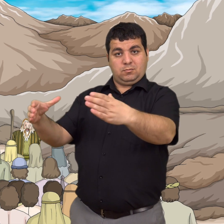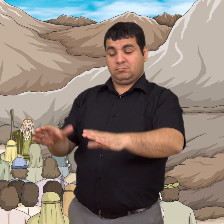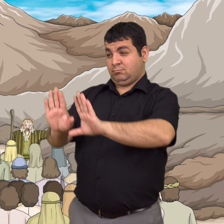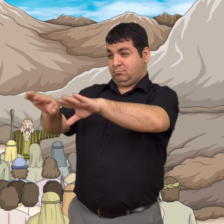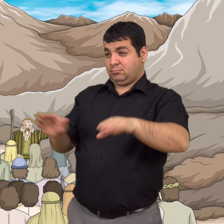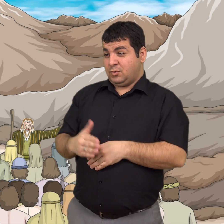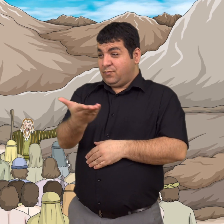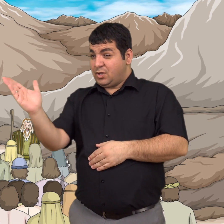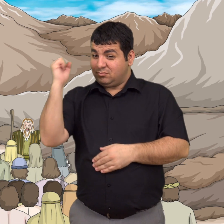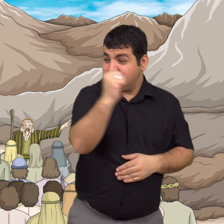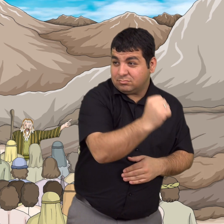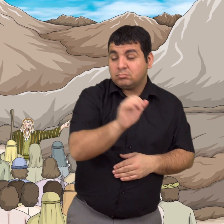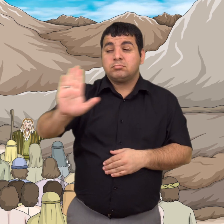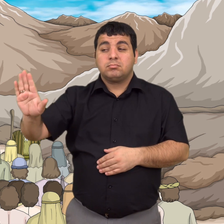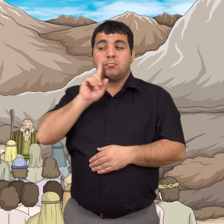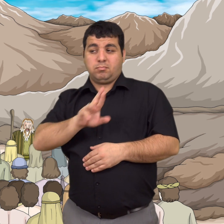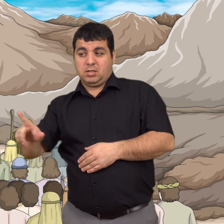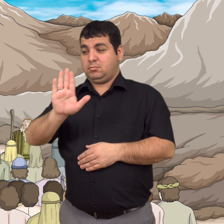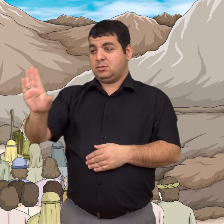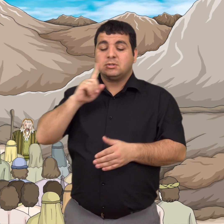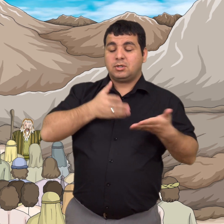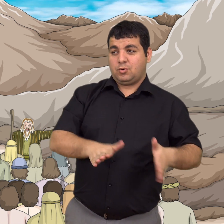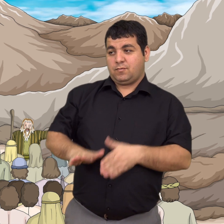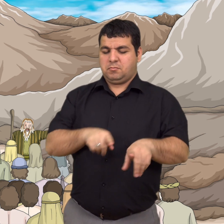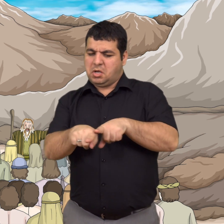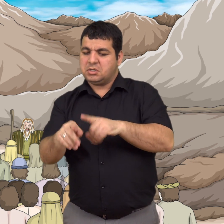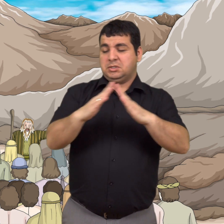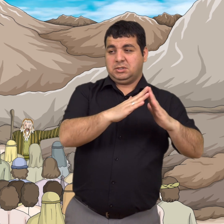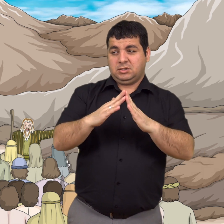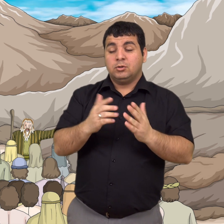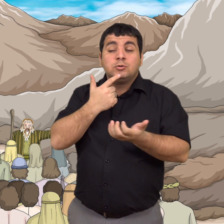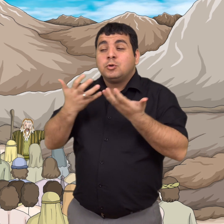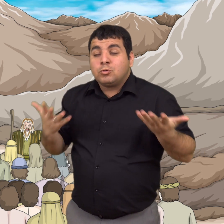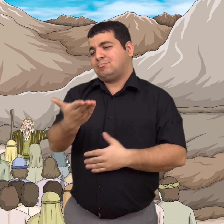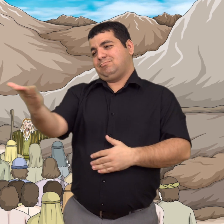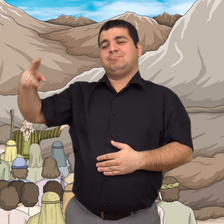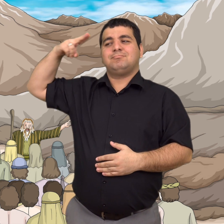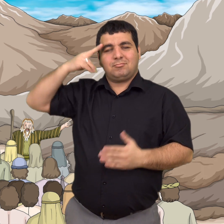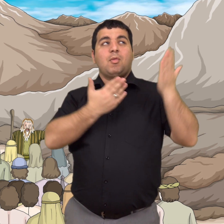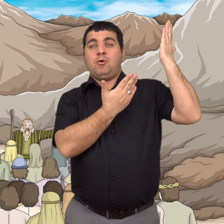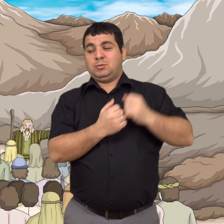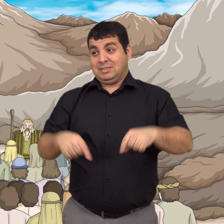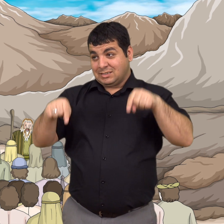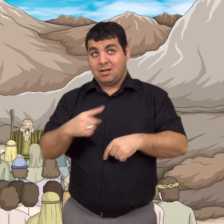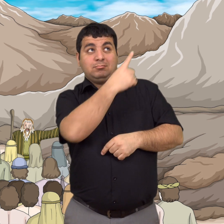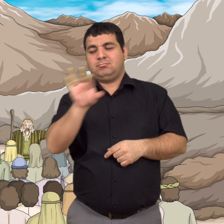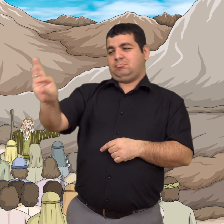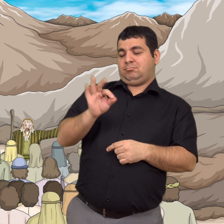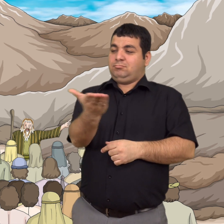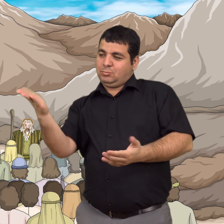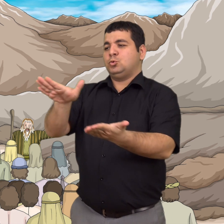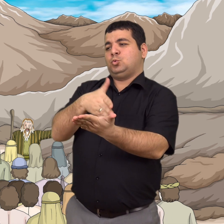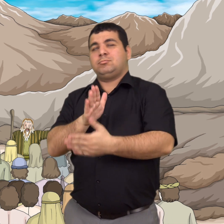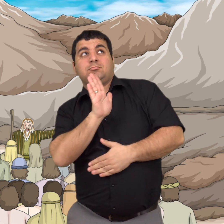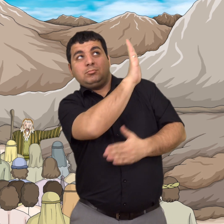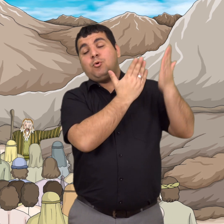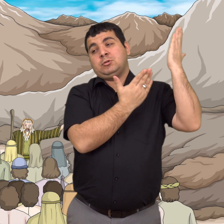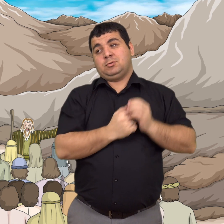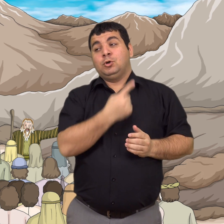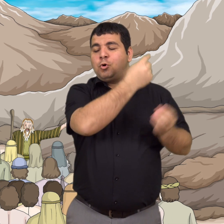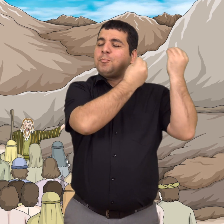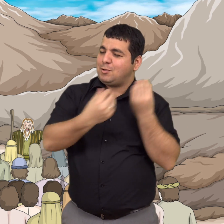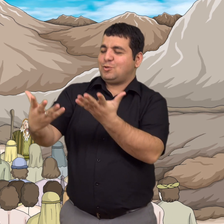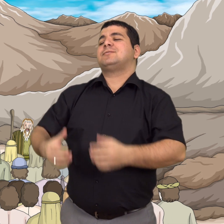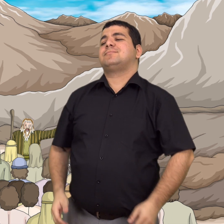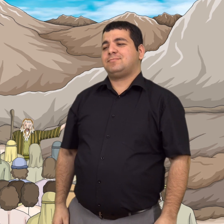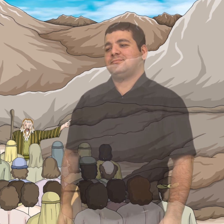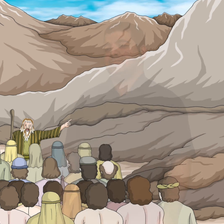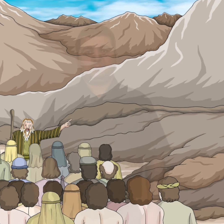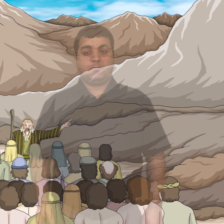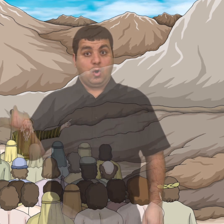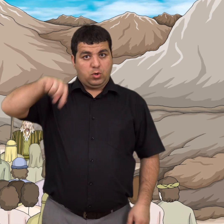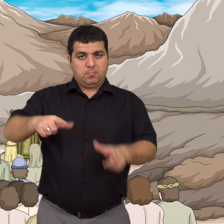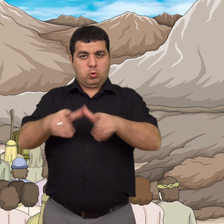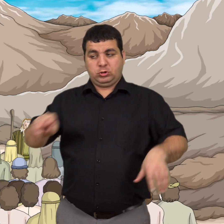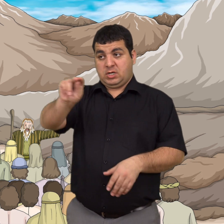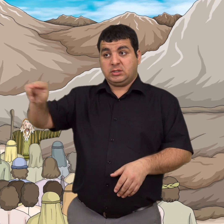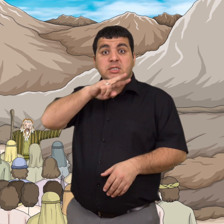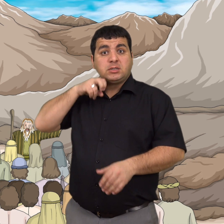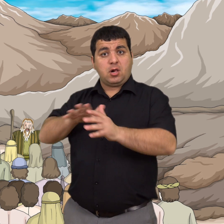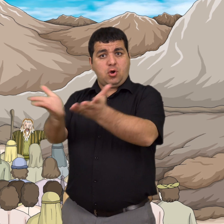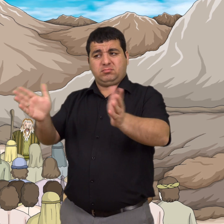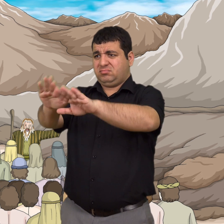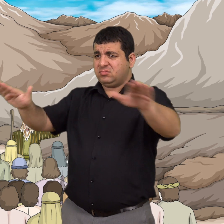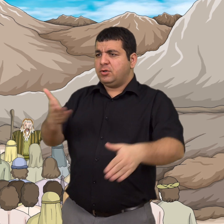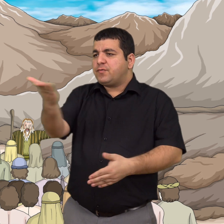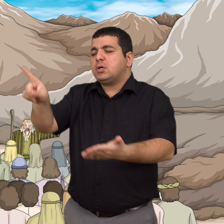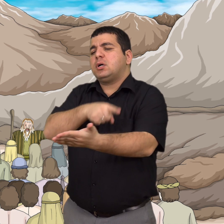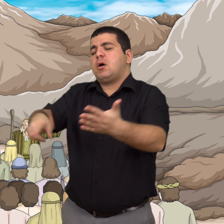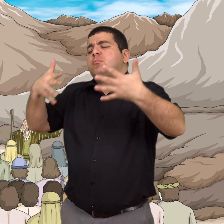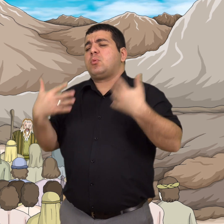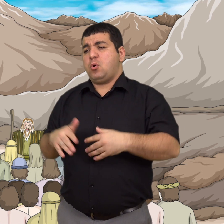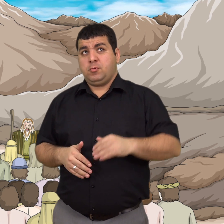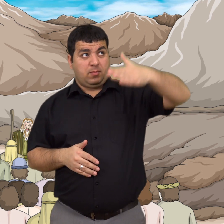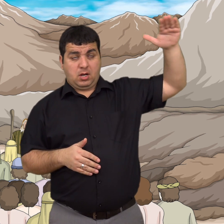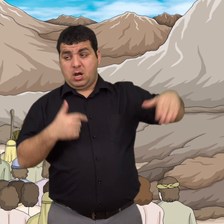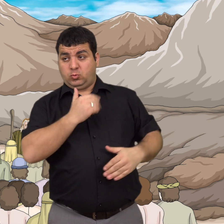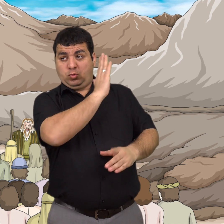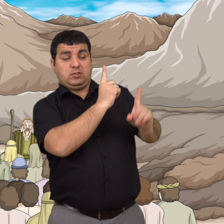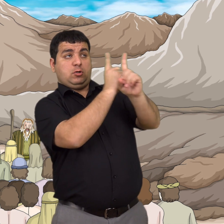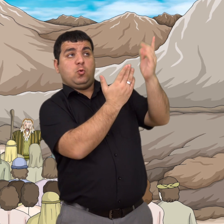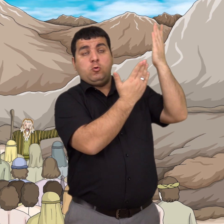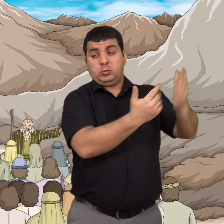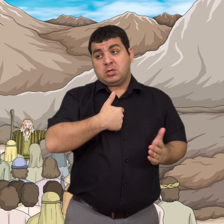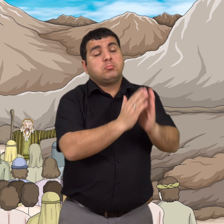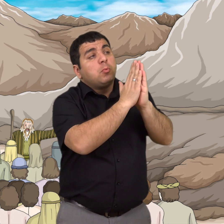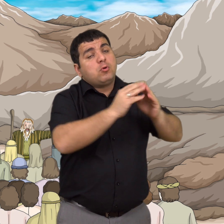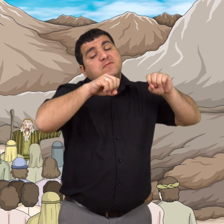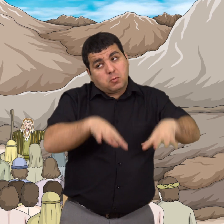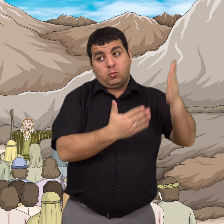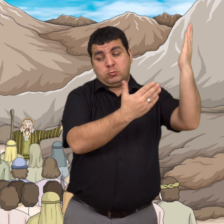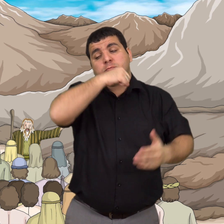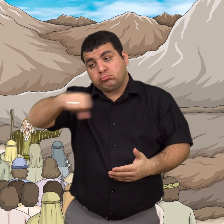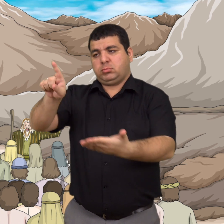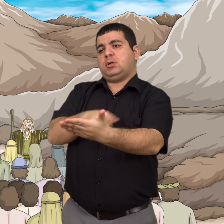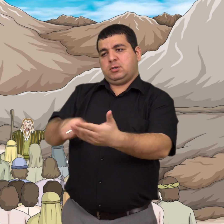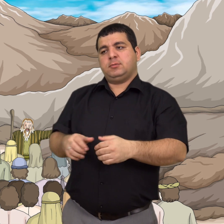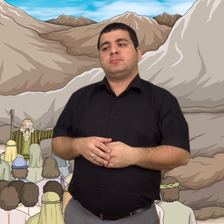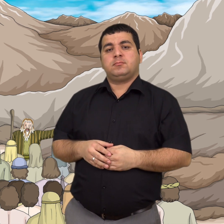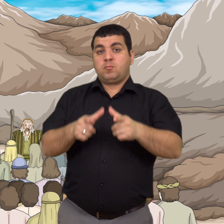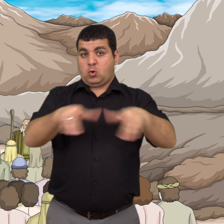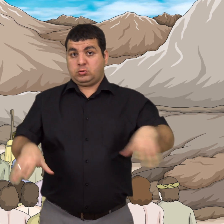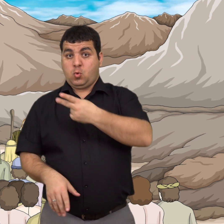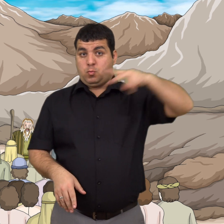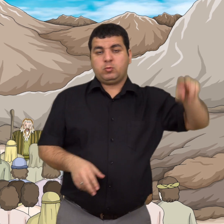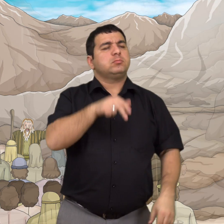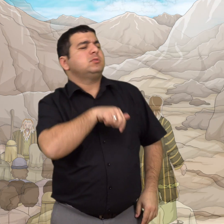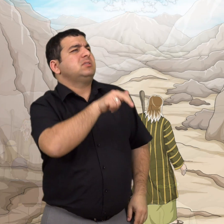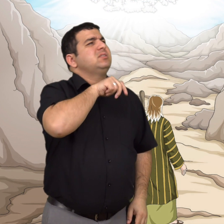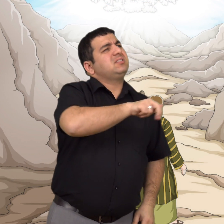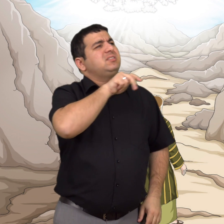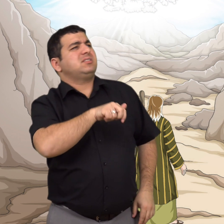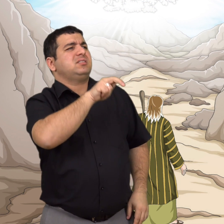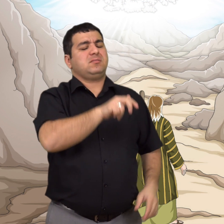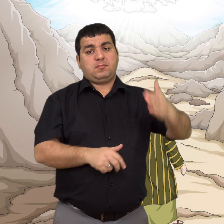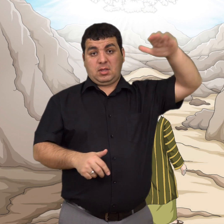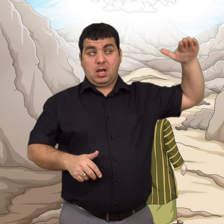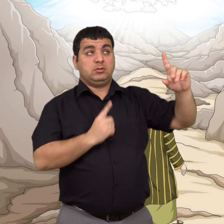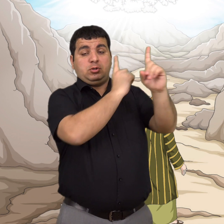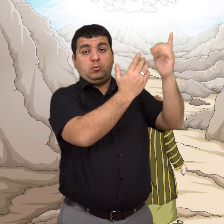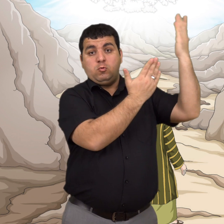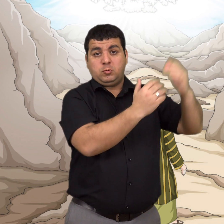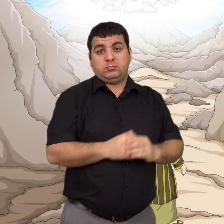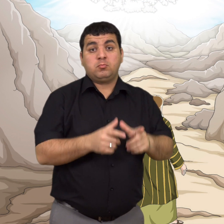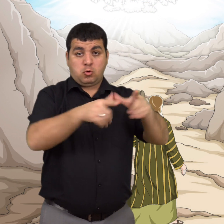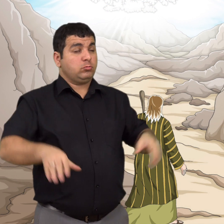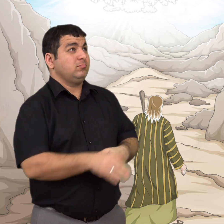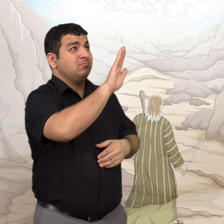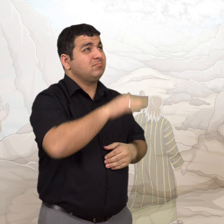Afterward, Moses said, “Today you have been ordained for service to the LORD, since each man went against his son and his brother; so the LORD has bestowed a blessing on you this day.” The next day Moses said to the people, “You have committed a great sin. Now I will go up to the LORD; perhaps I can make atonement for your sin.”